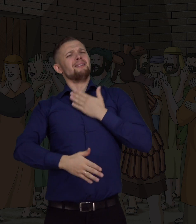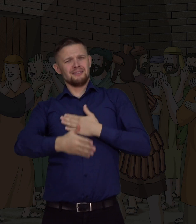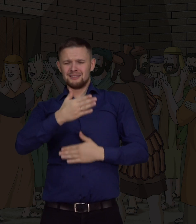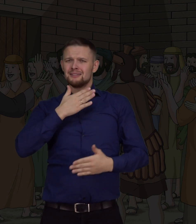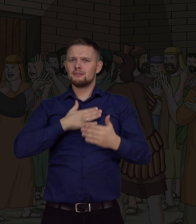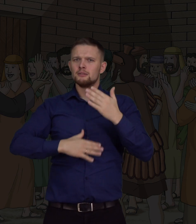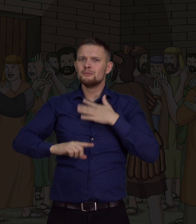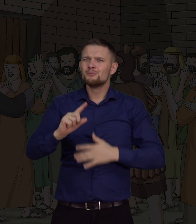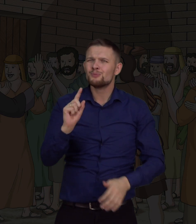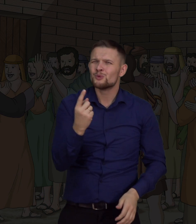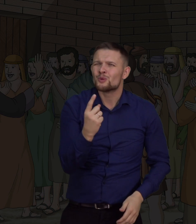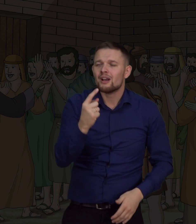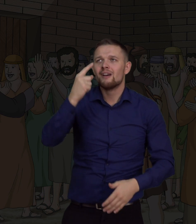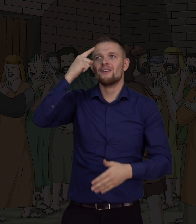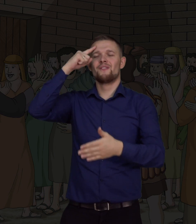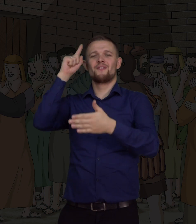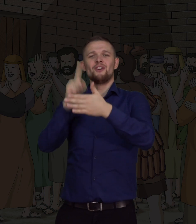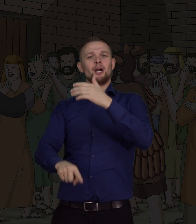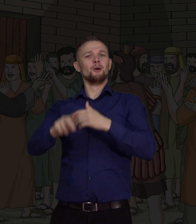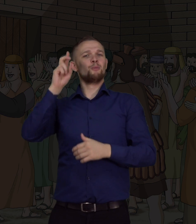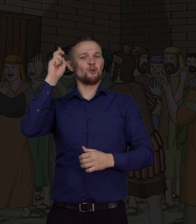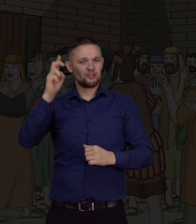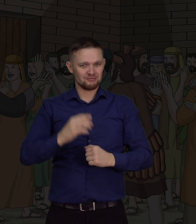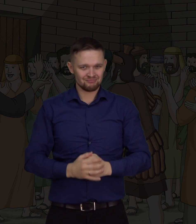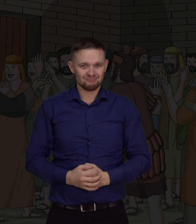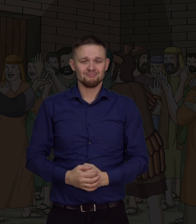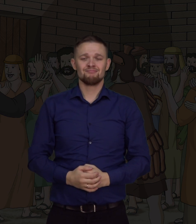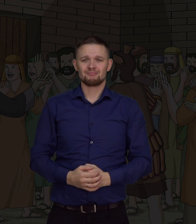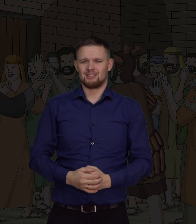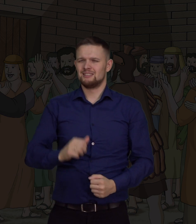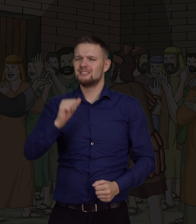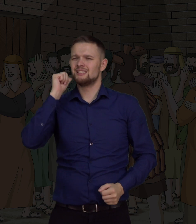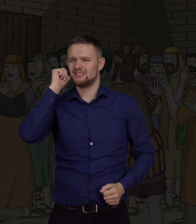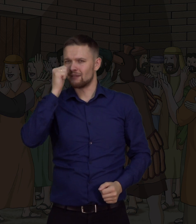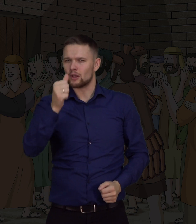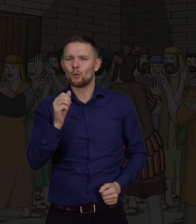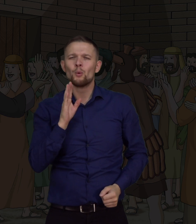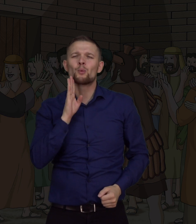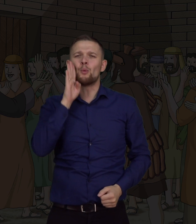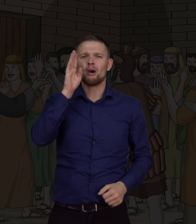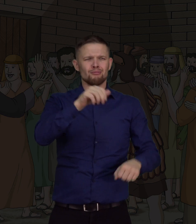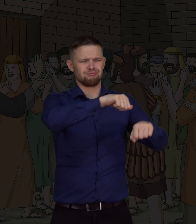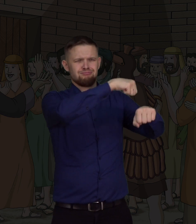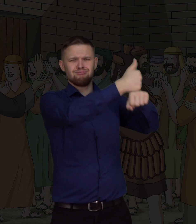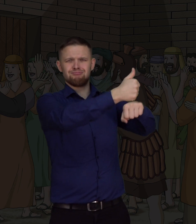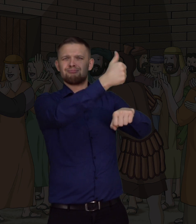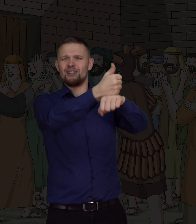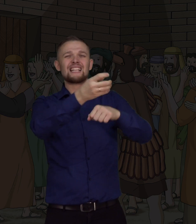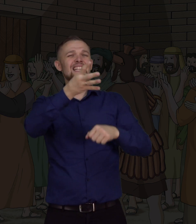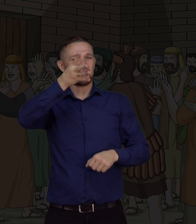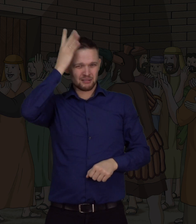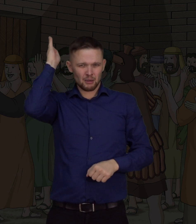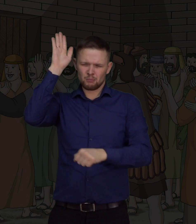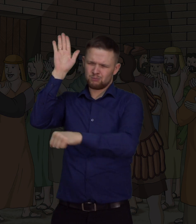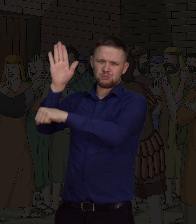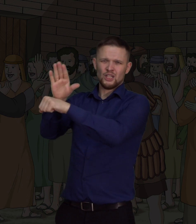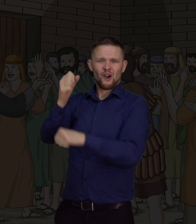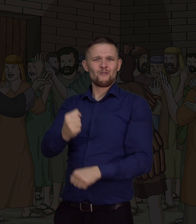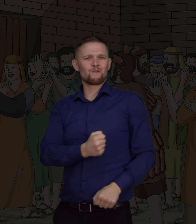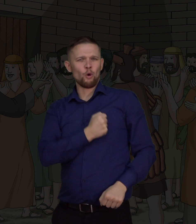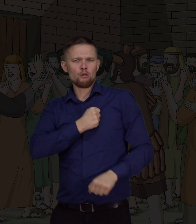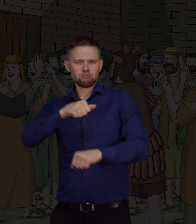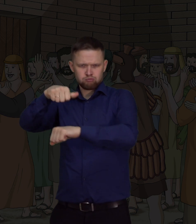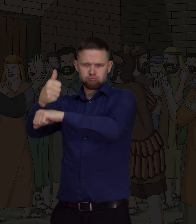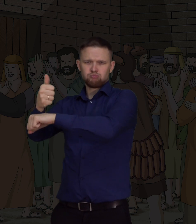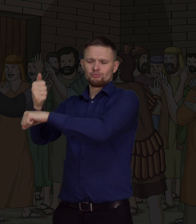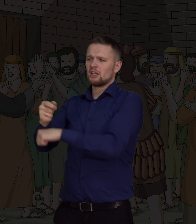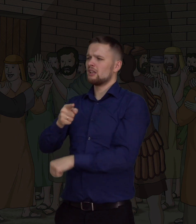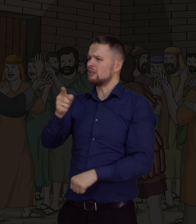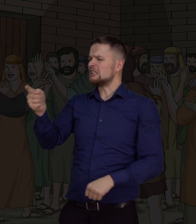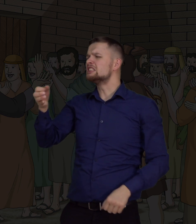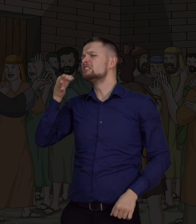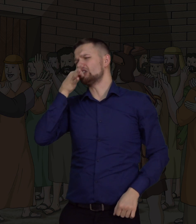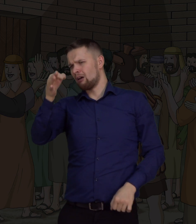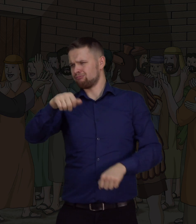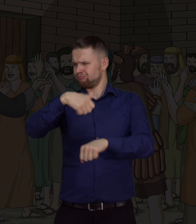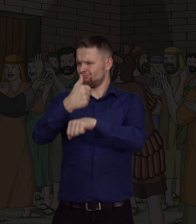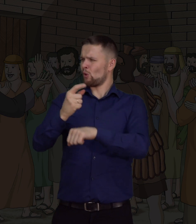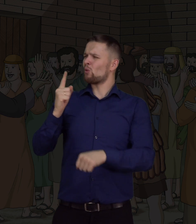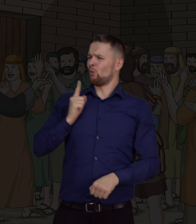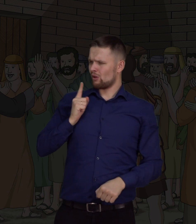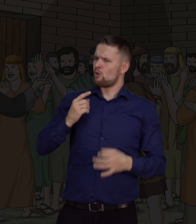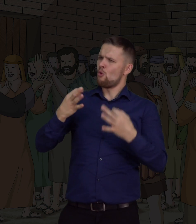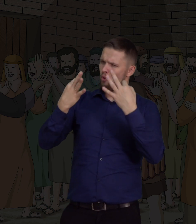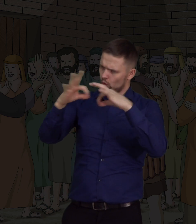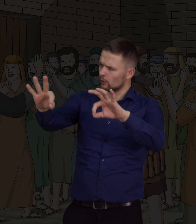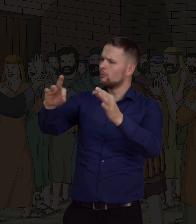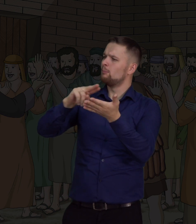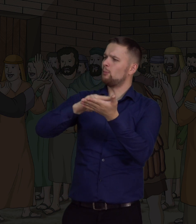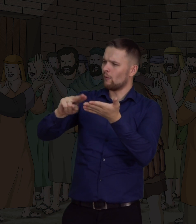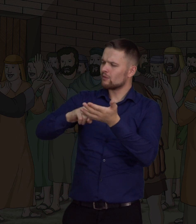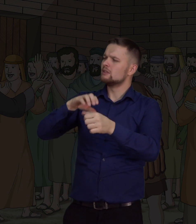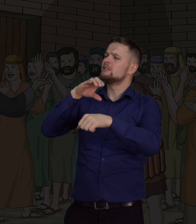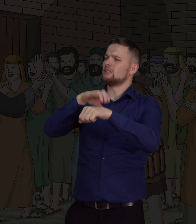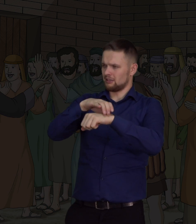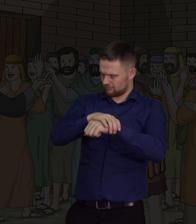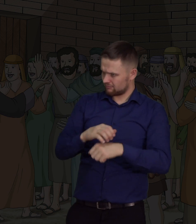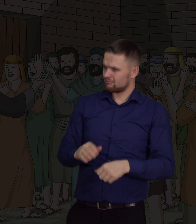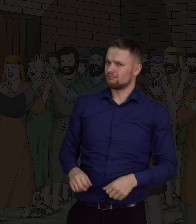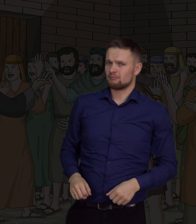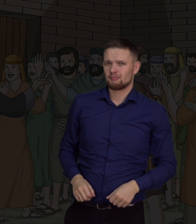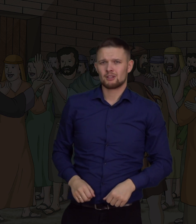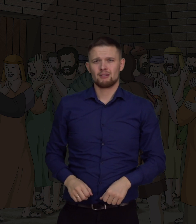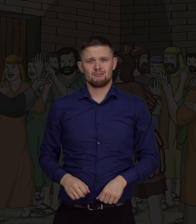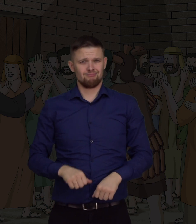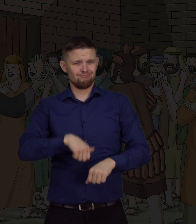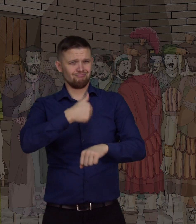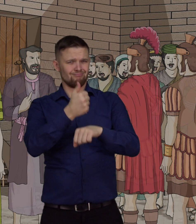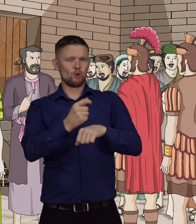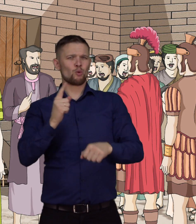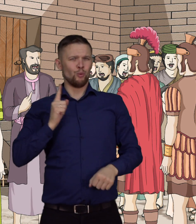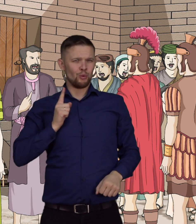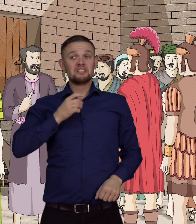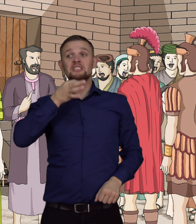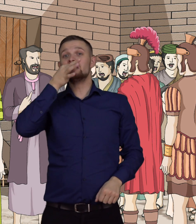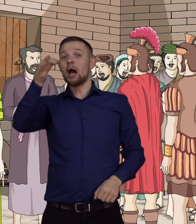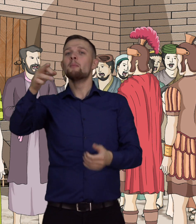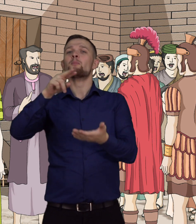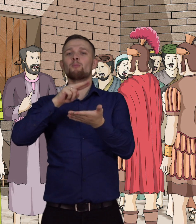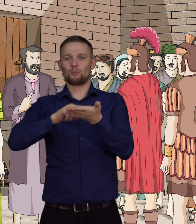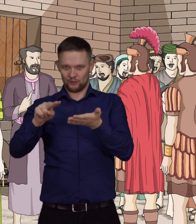So he and all his household rejoiced that they had come to believe in God.